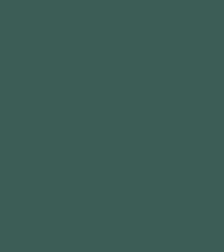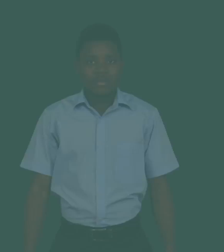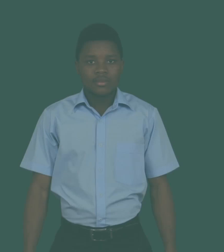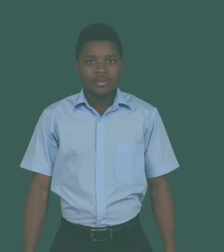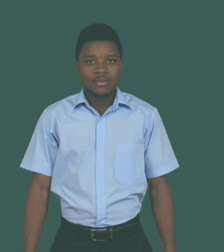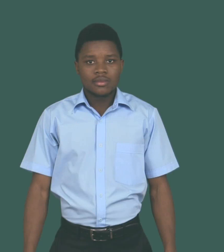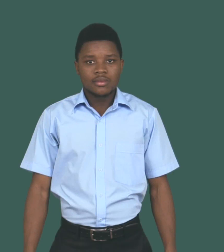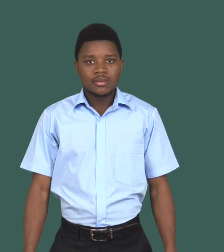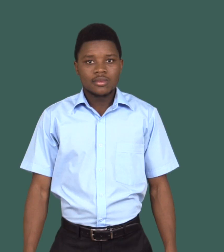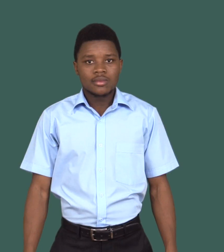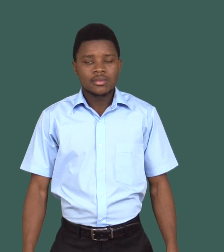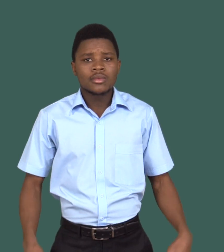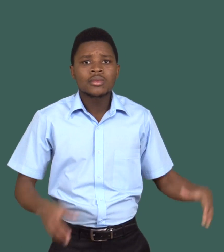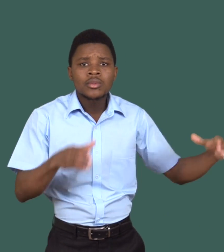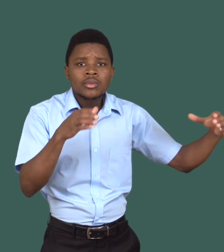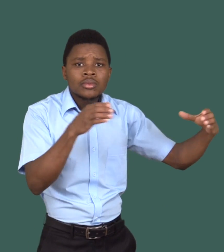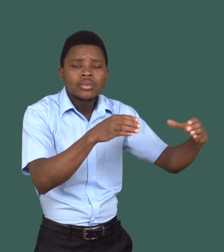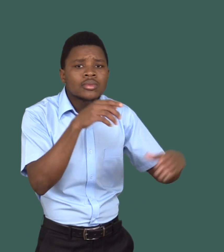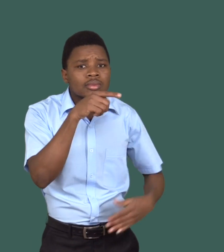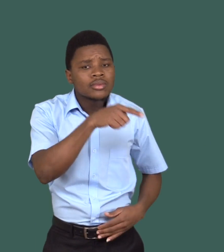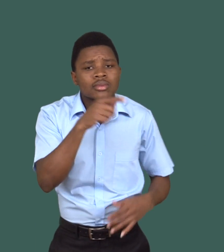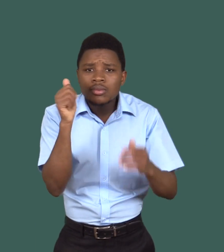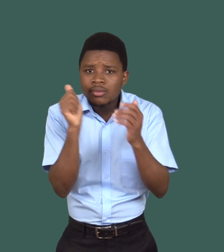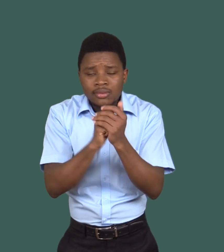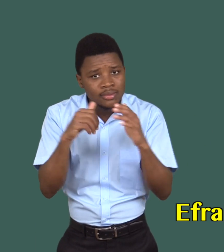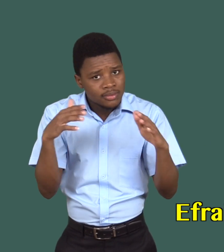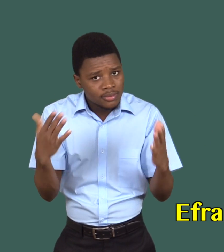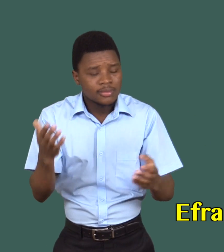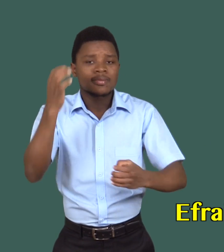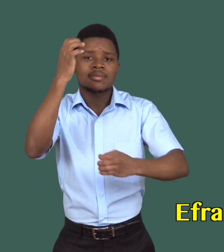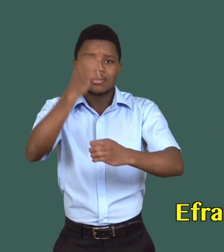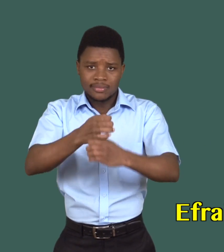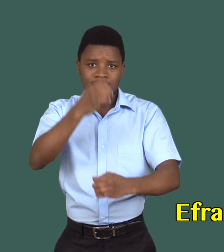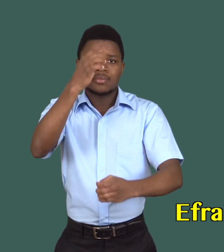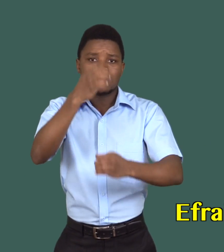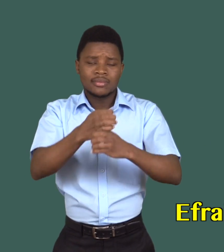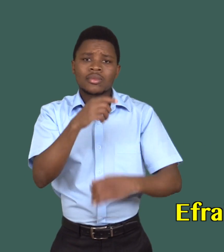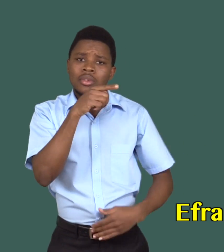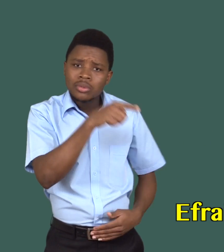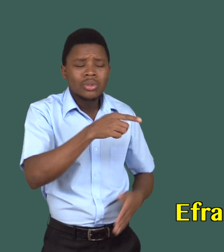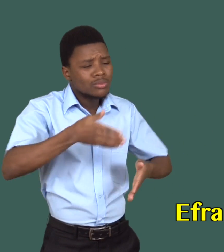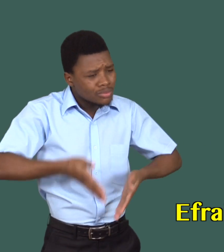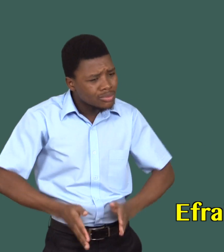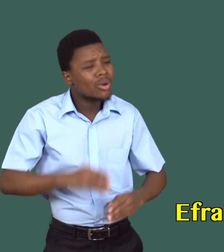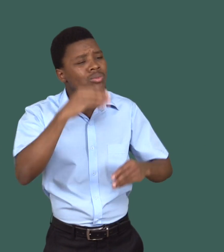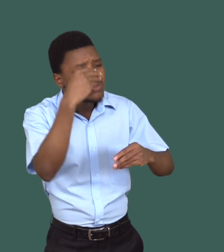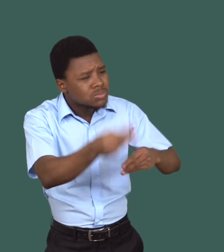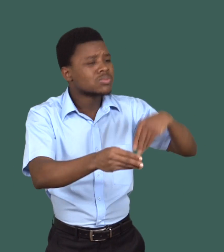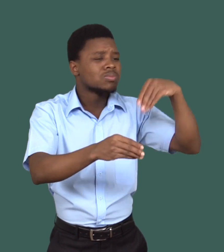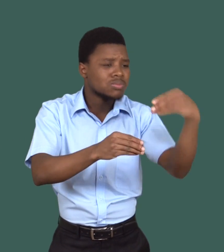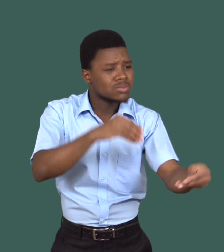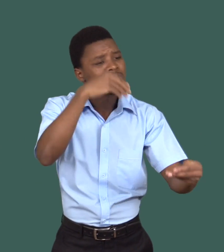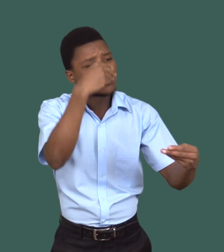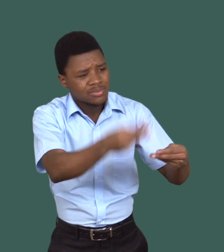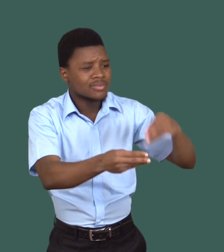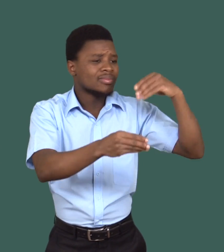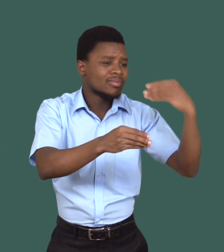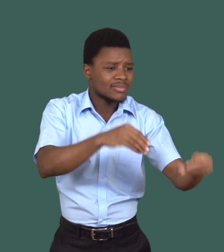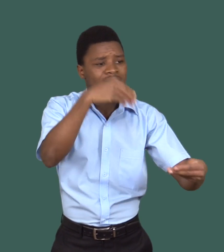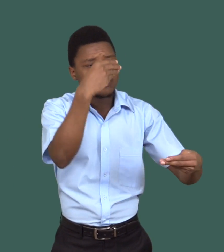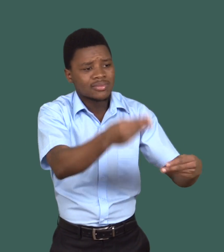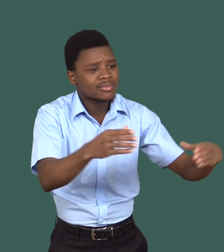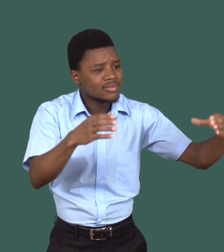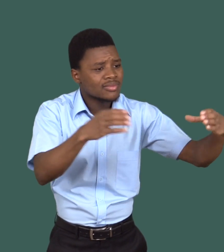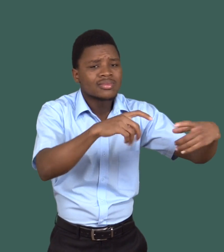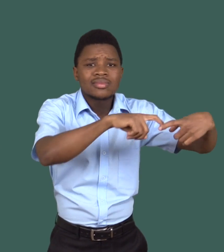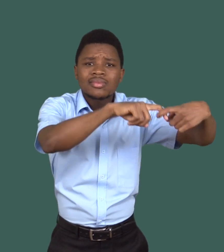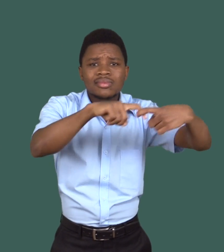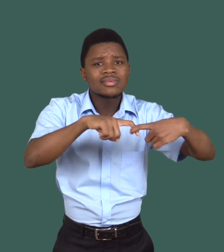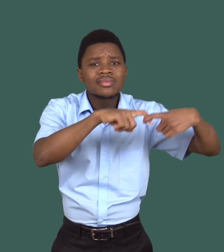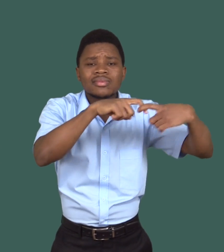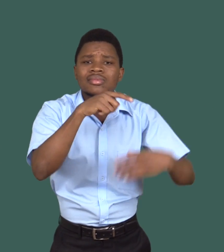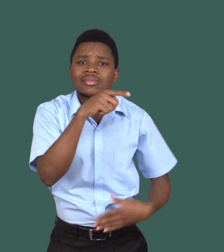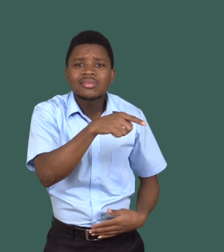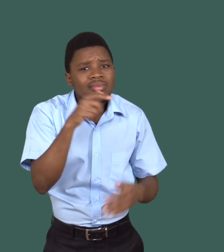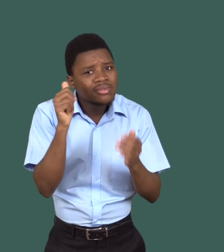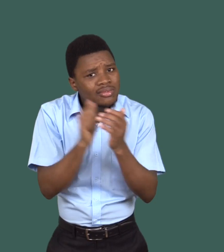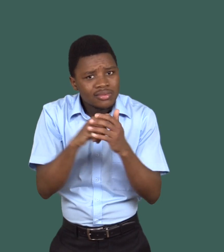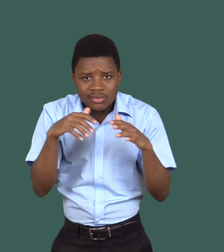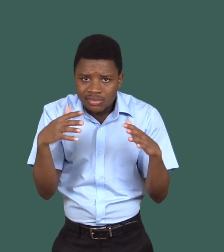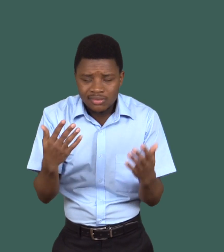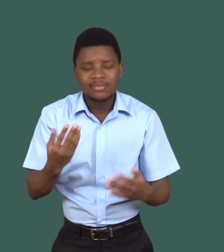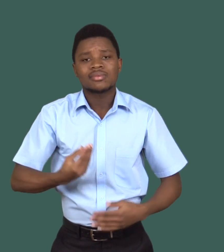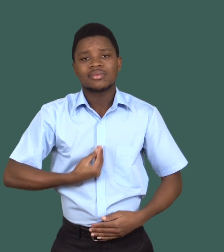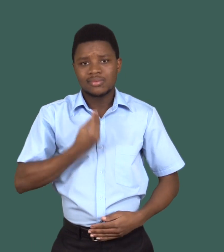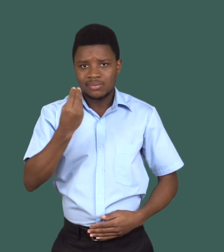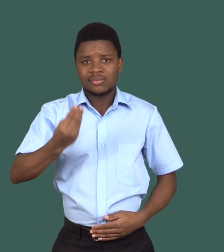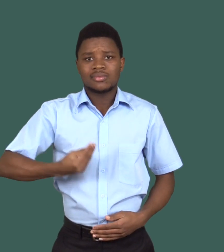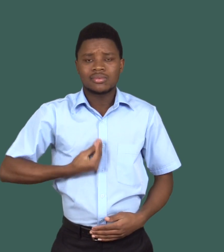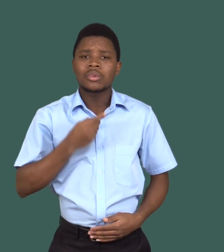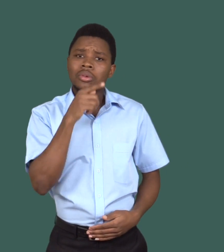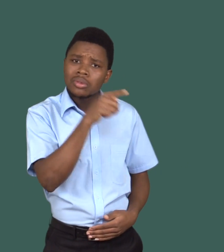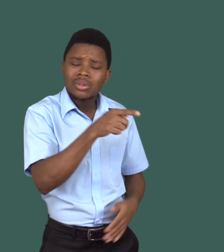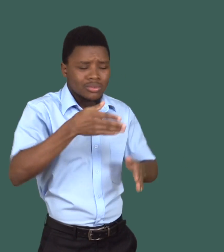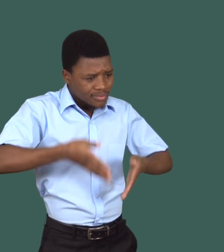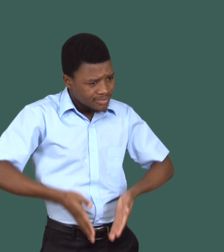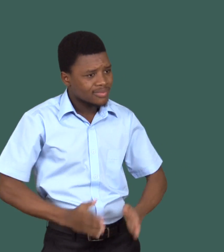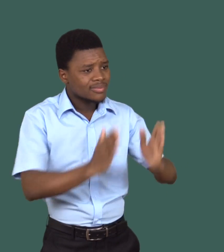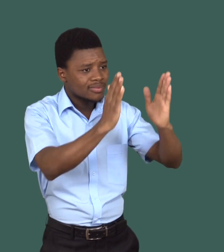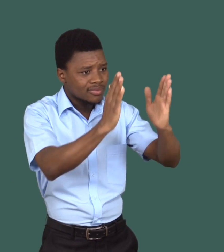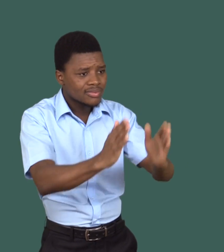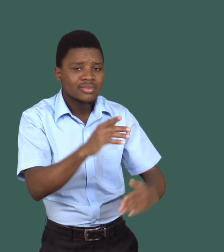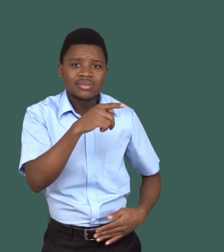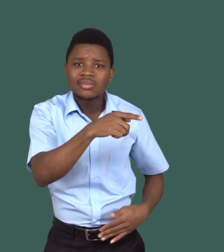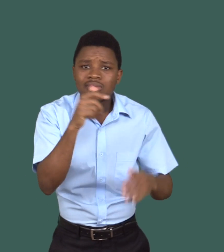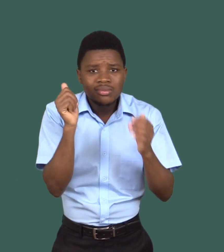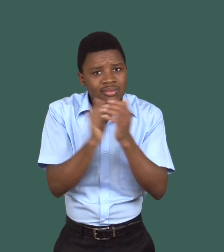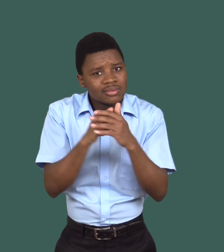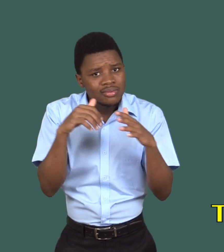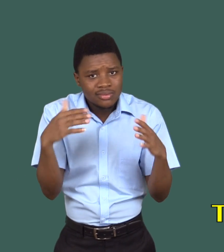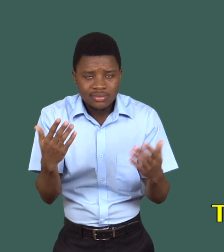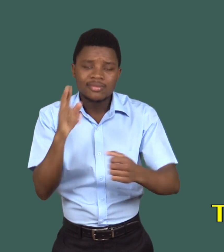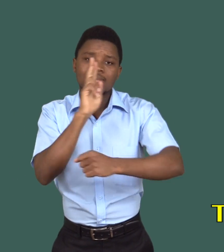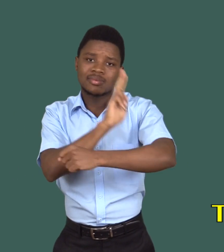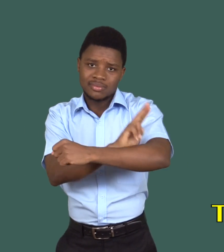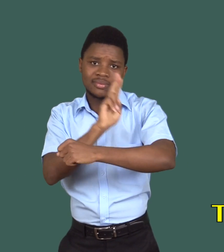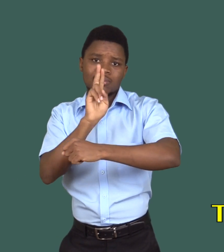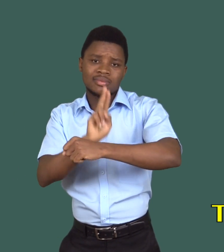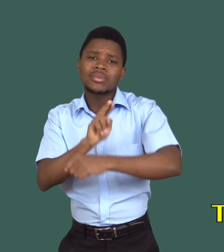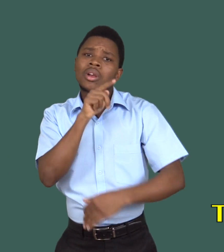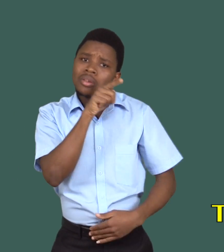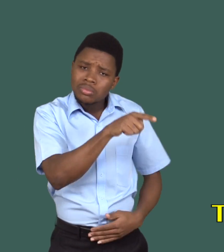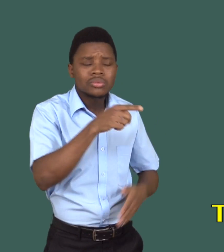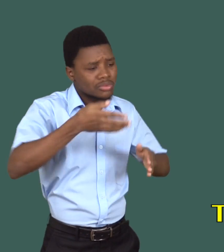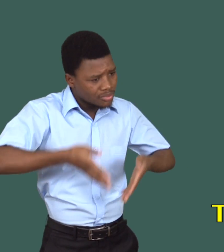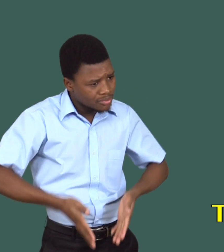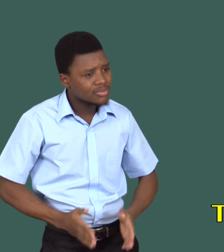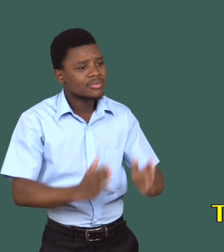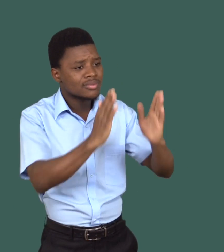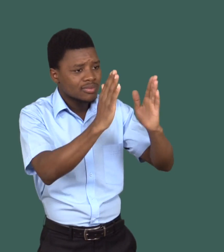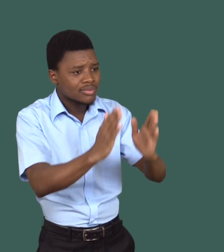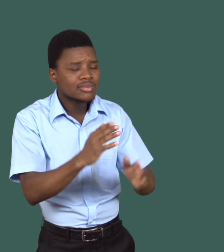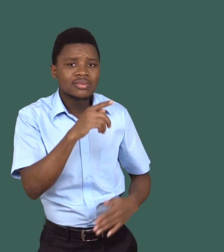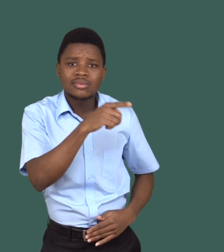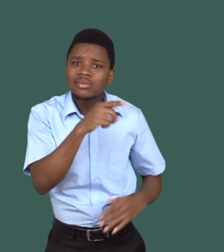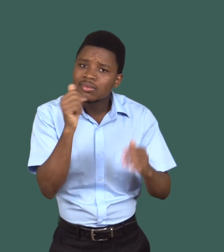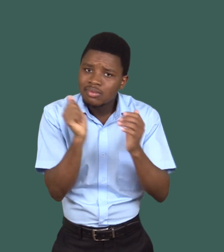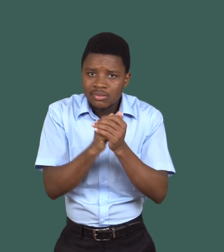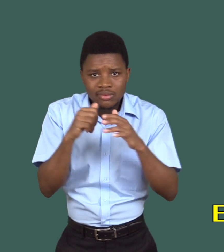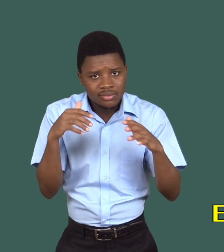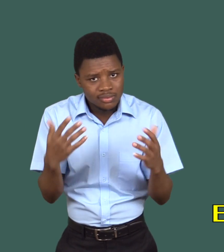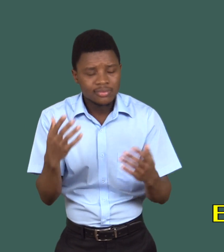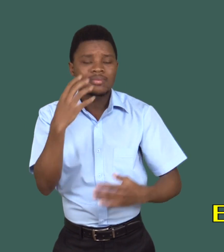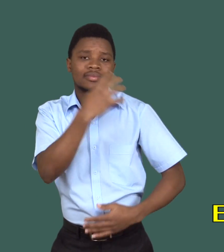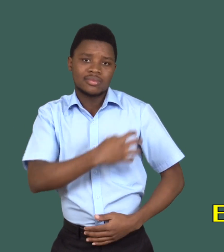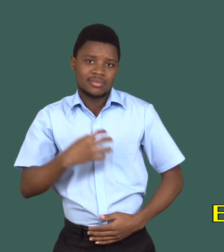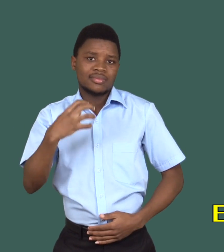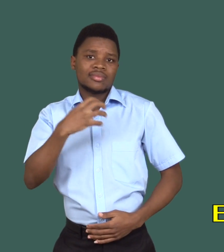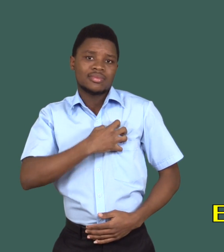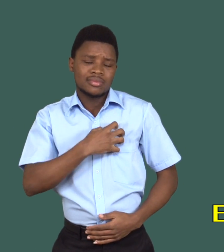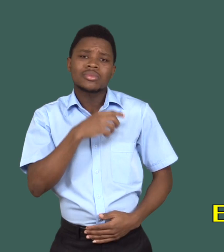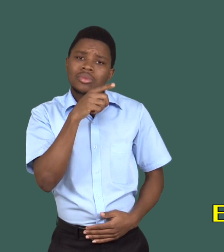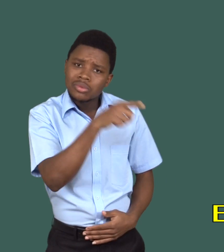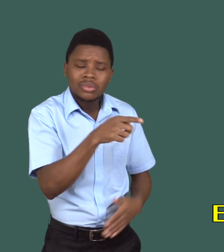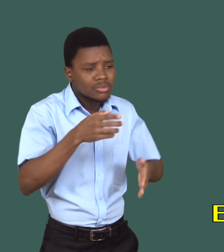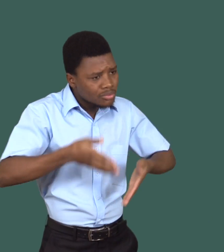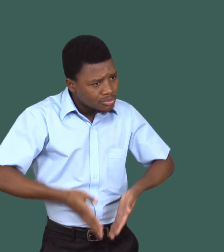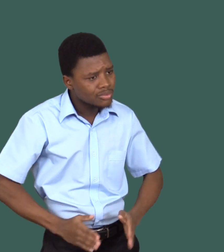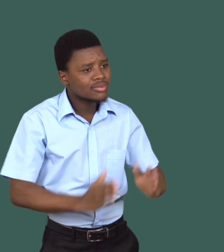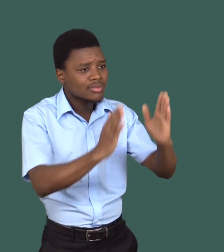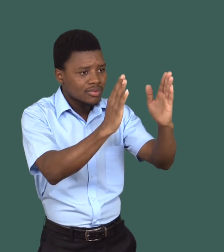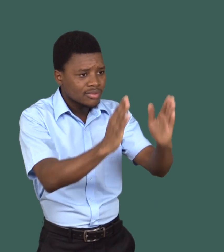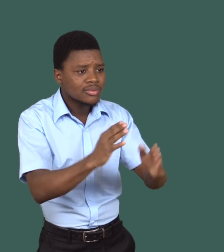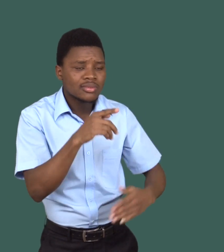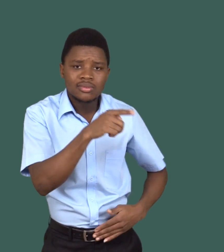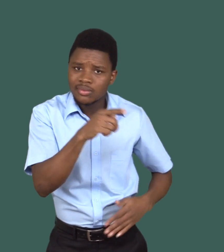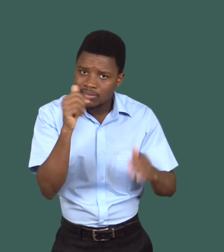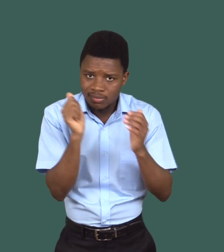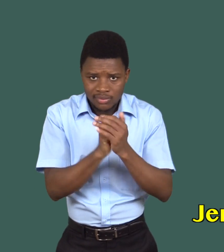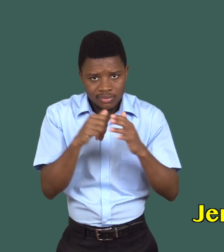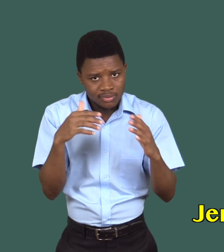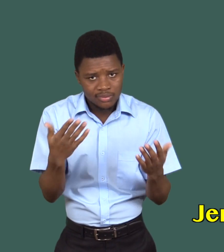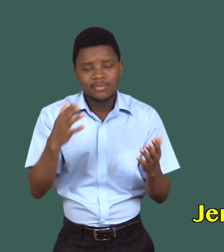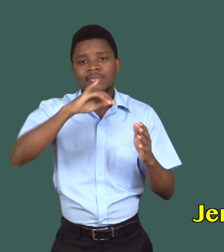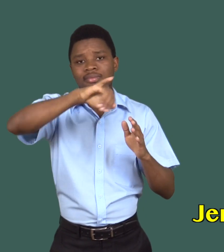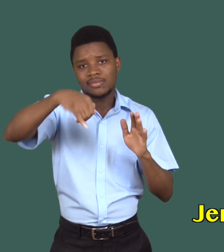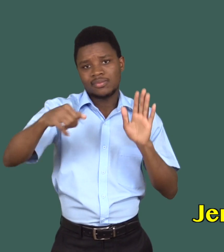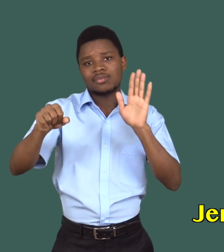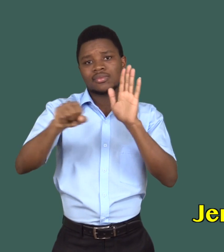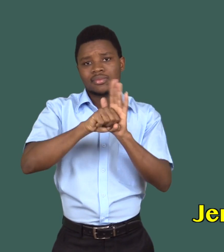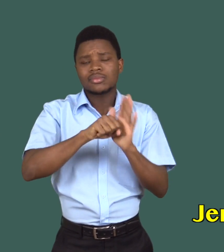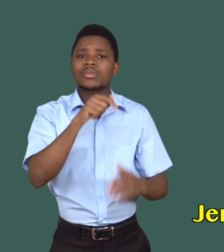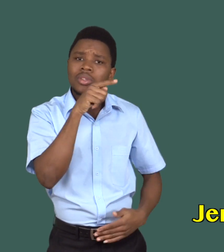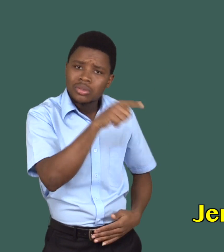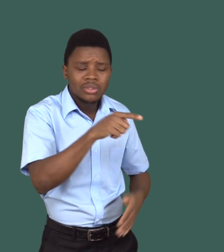Now there was a man named Elkanah who was from Ramathaim-zophim in the hill country of Ephraim.